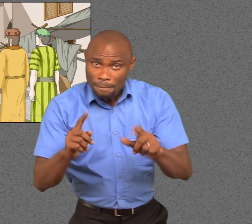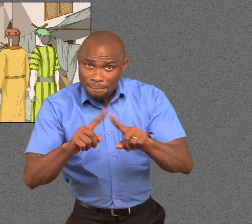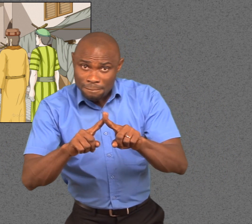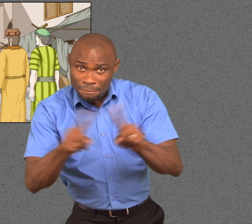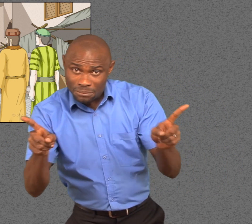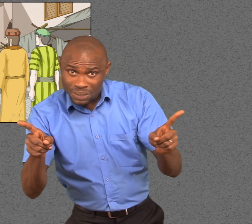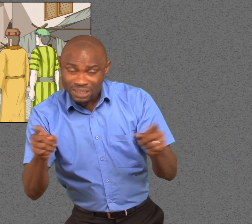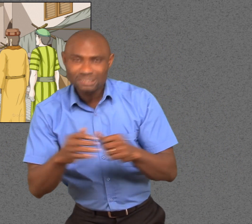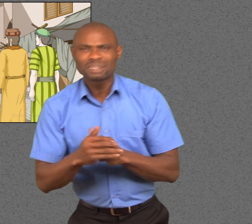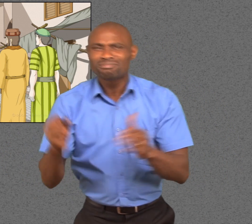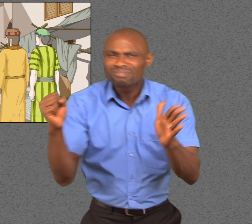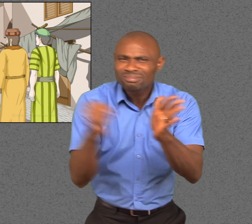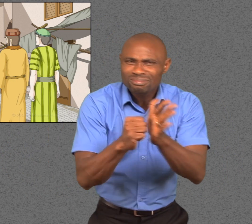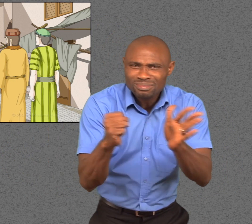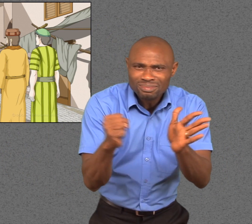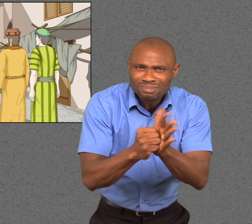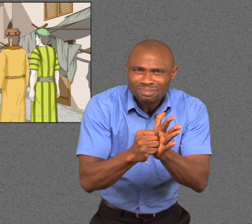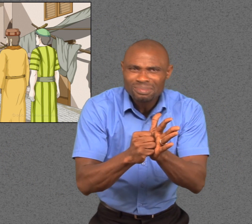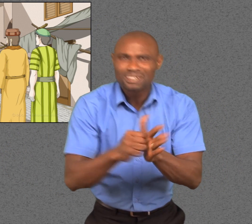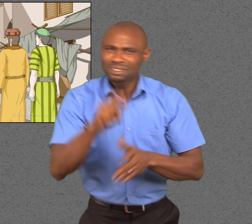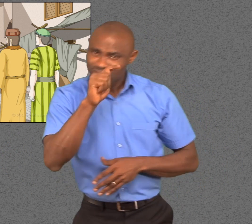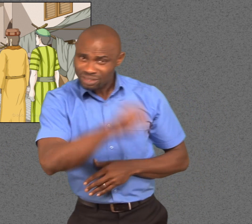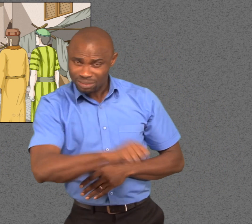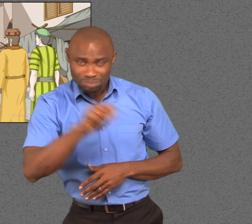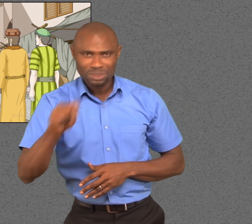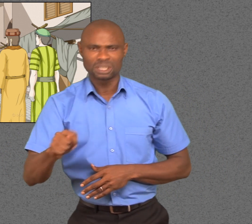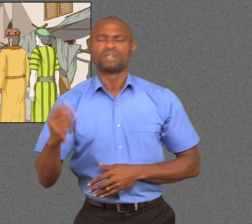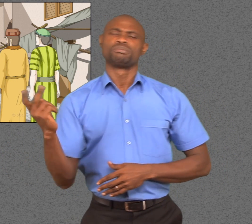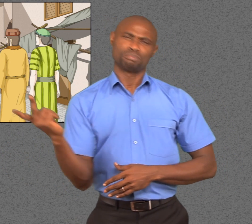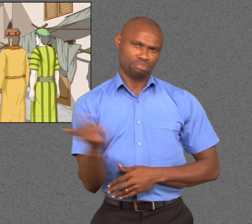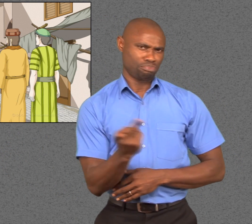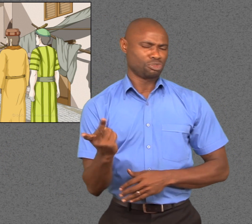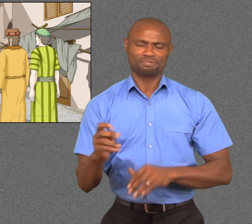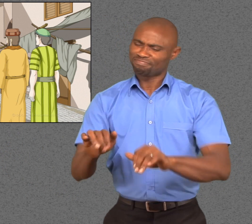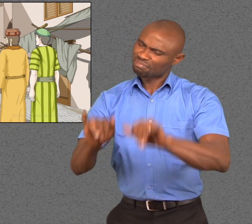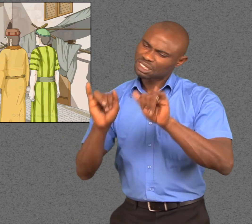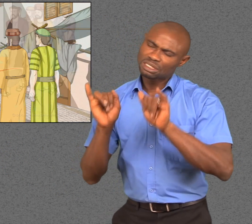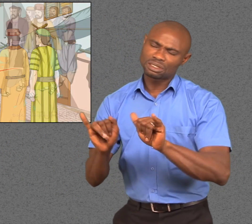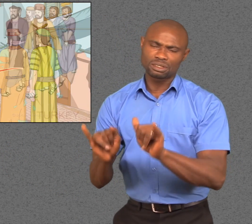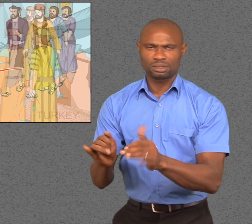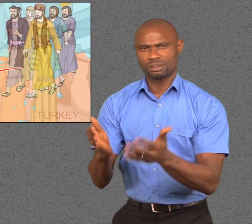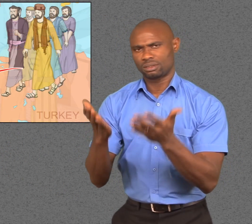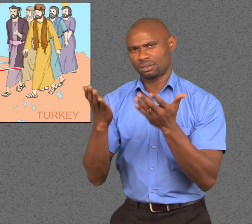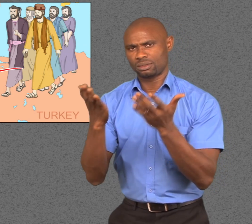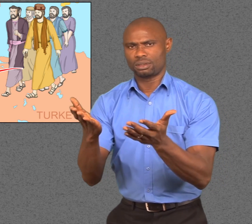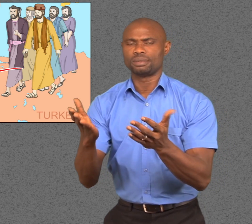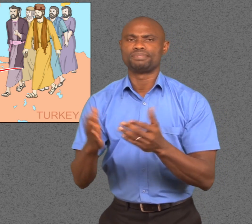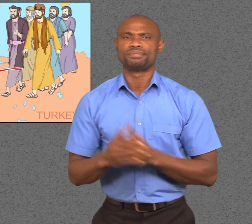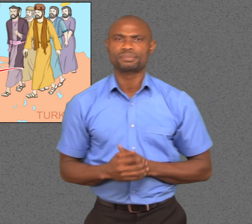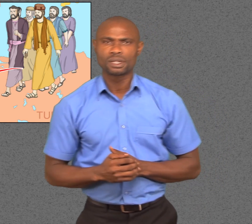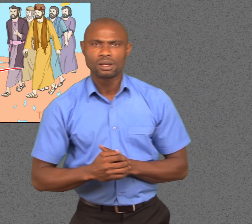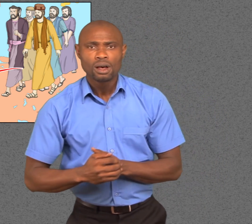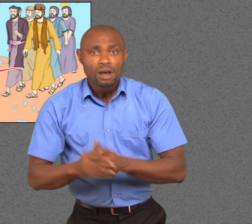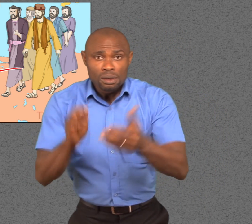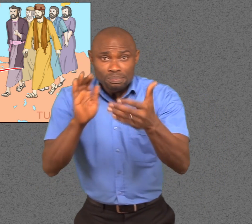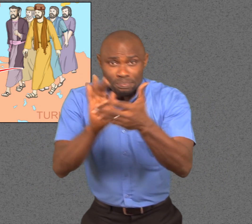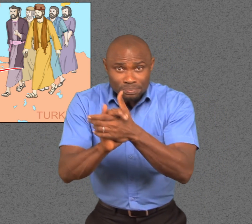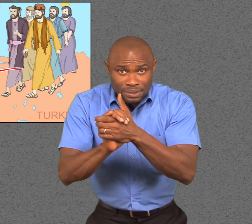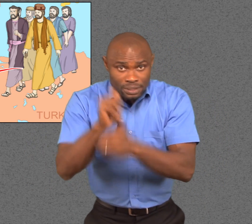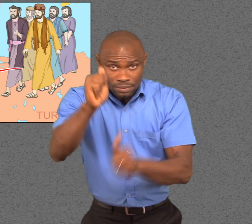The brothers immediately sent Paul to the coast, but Silas and Timothy remained in Berea.